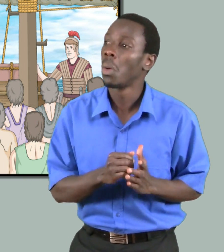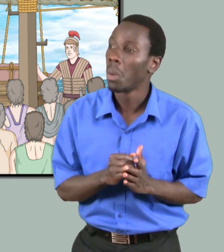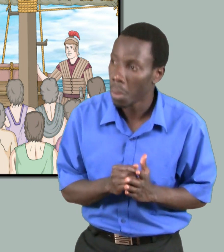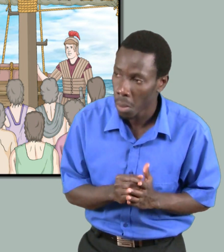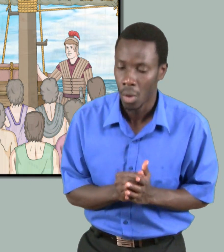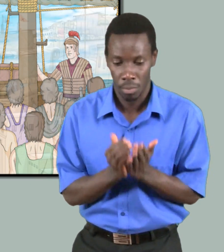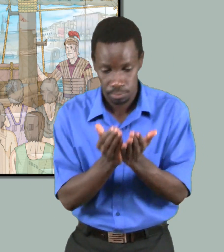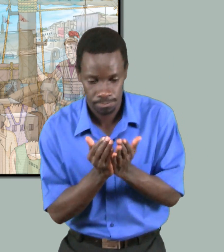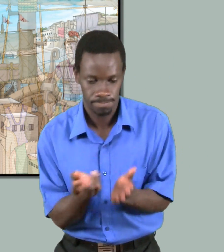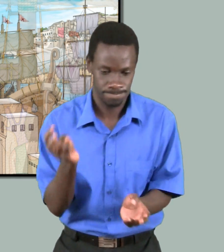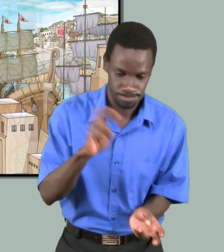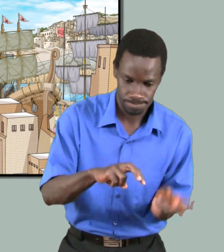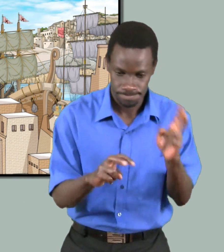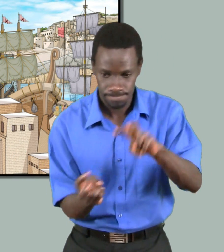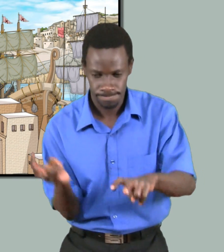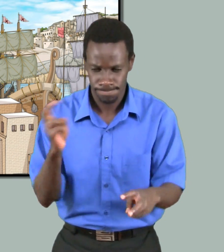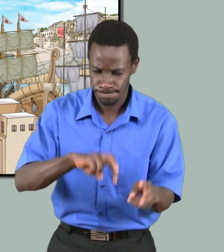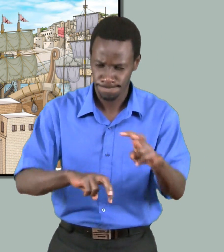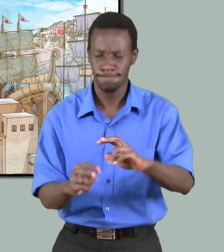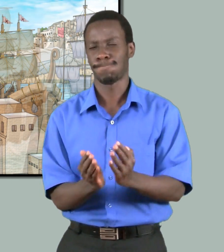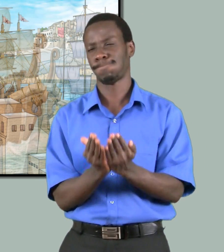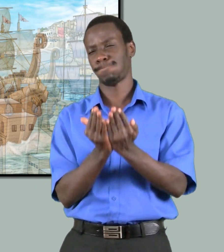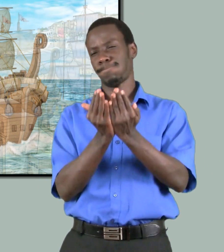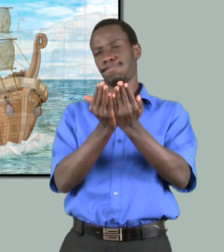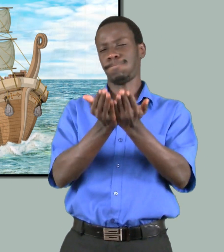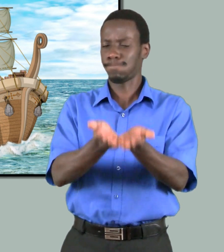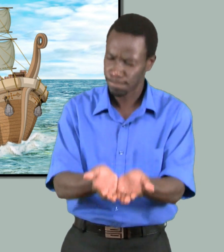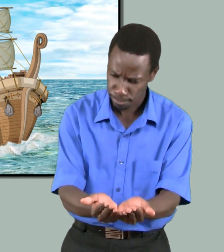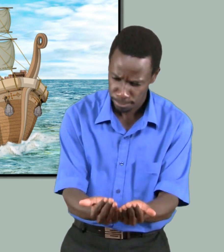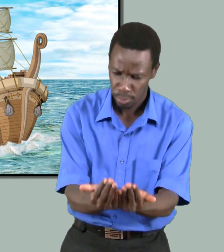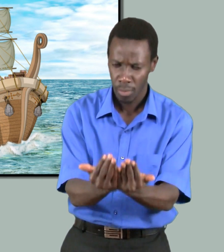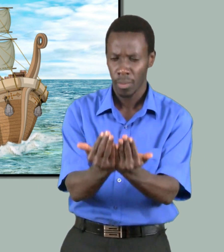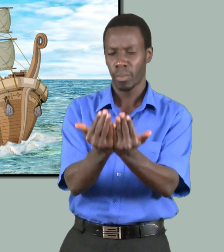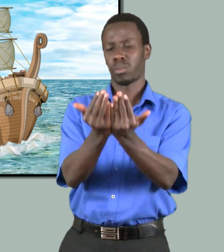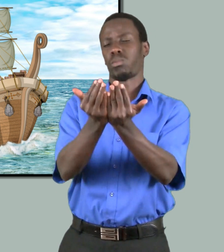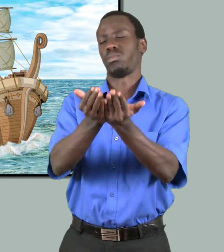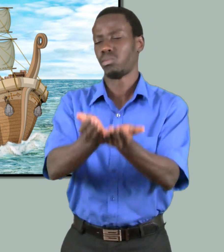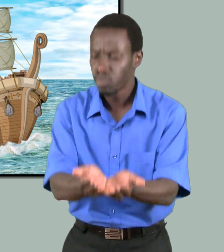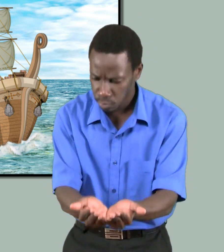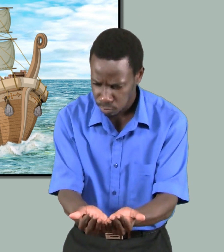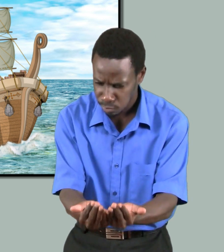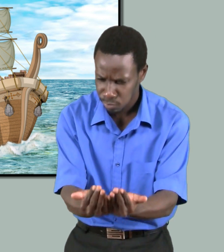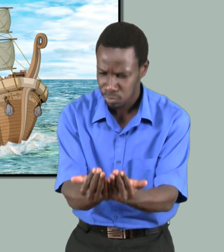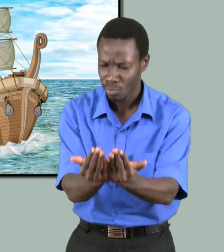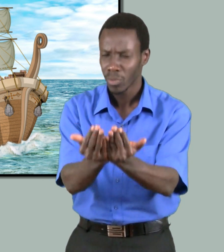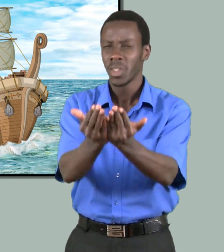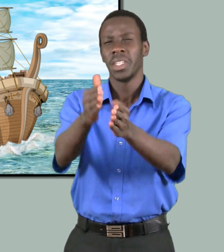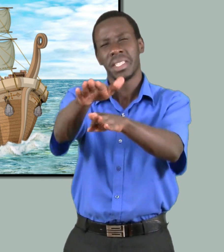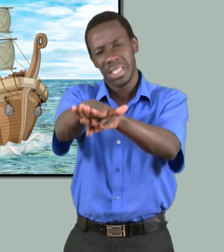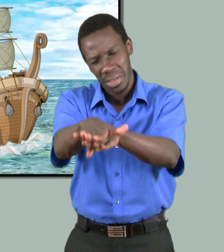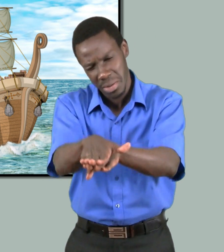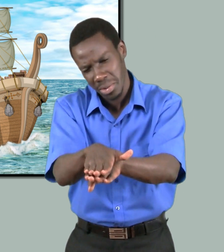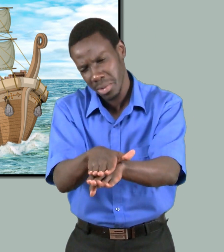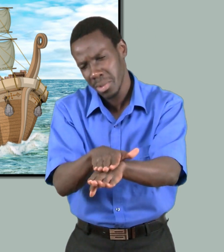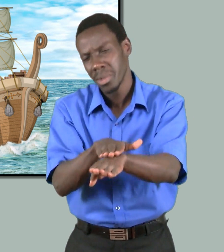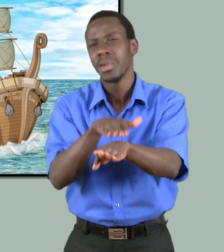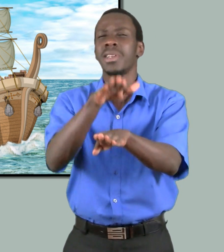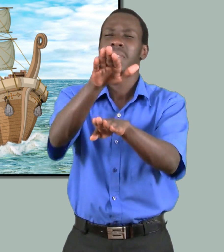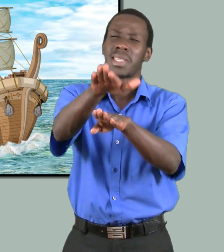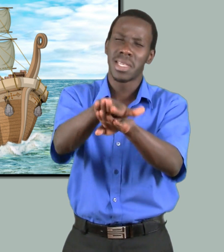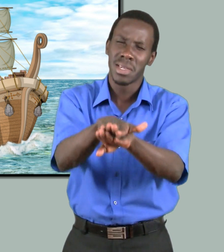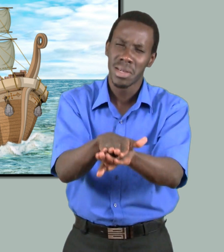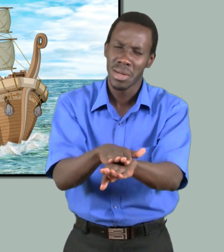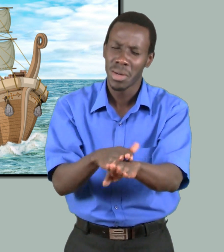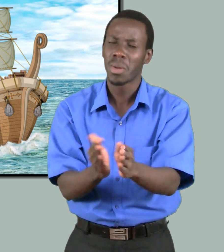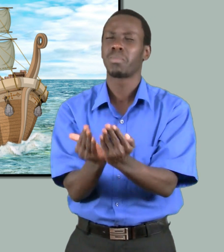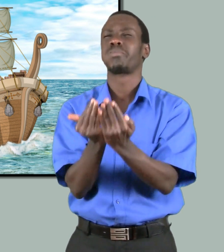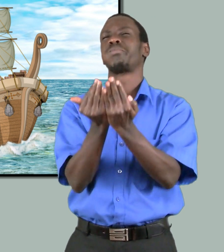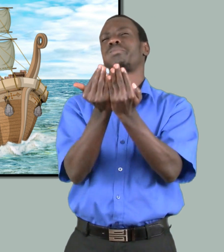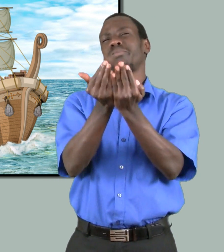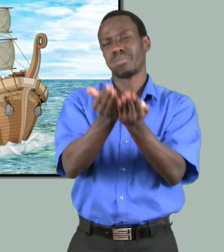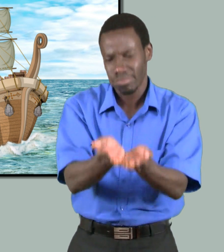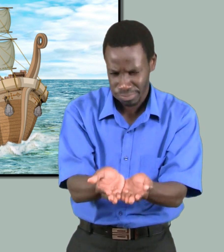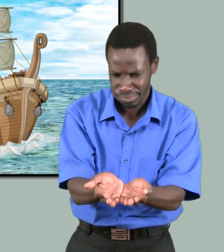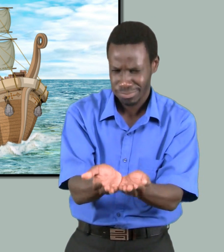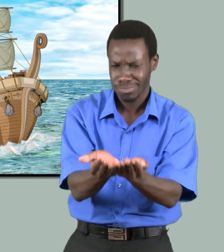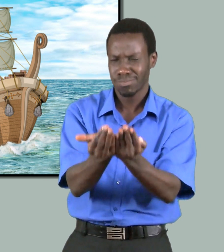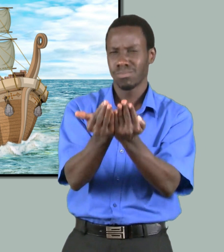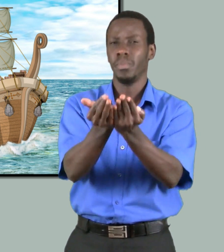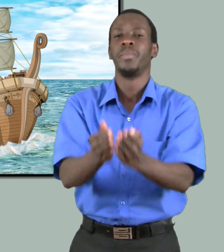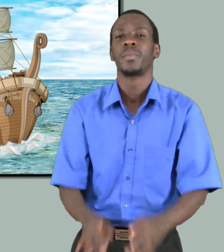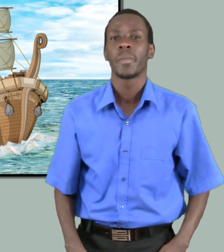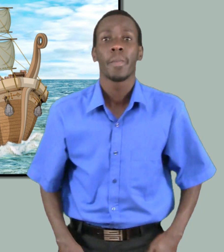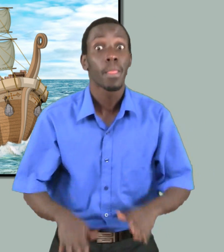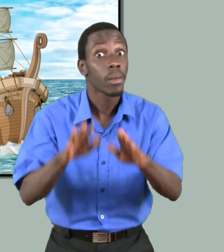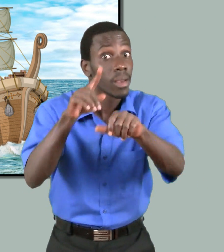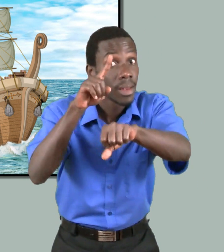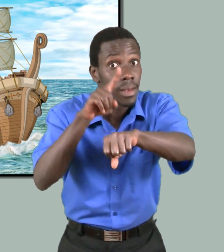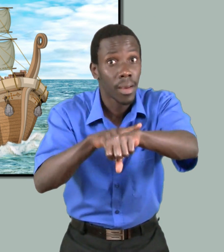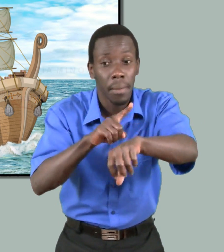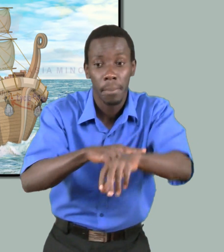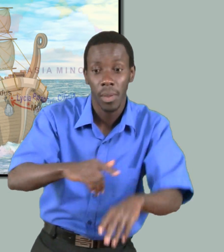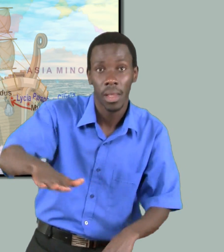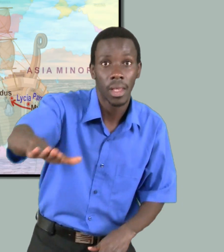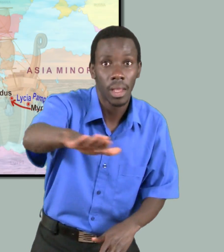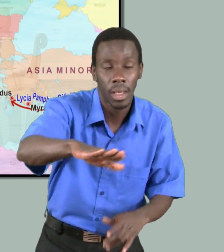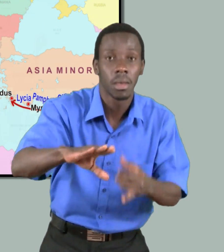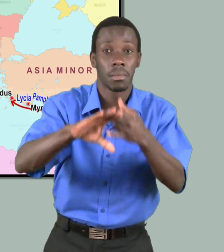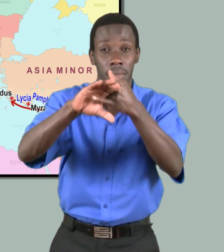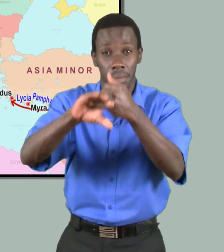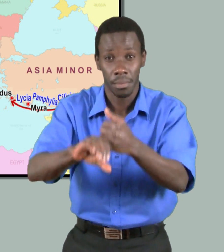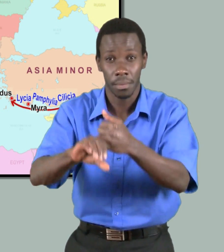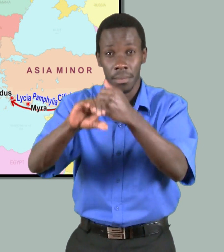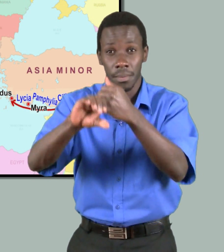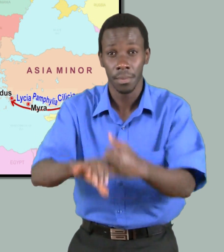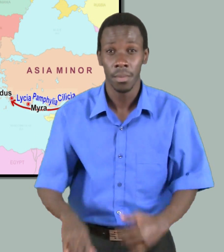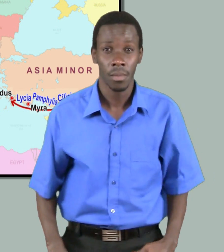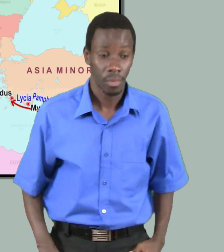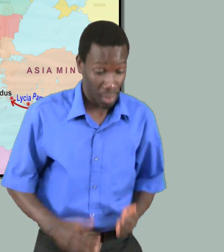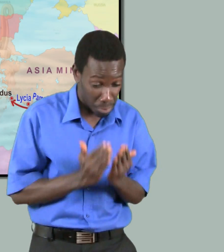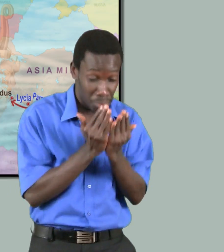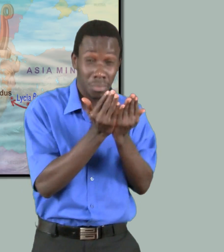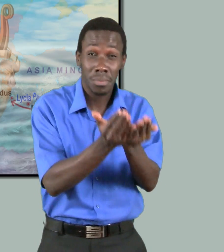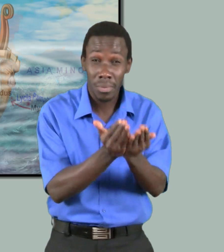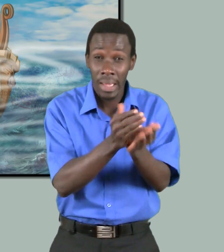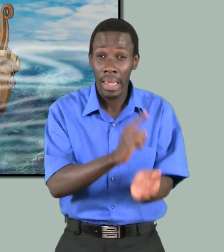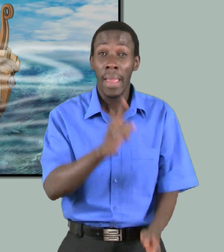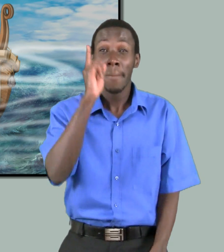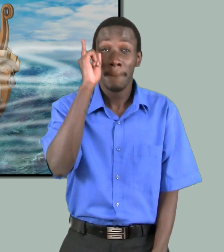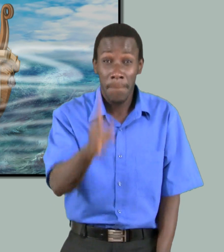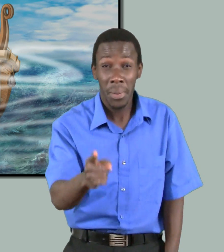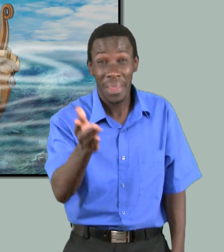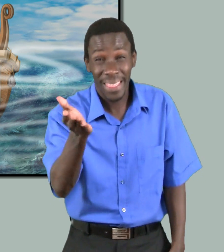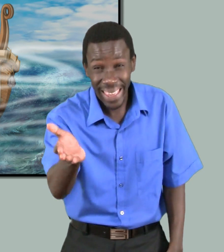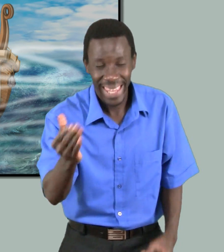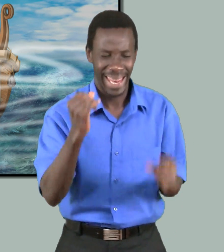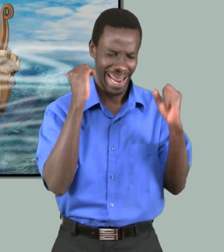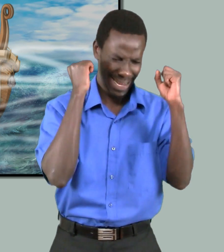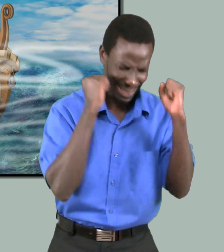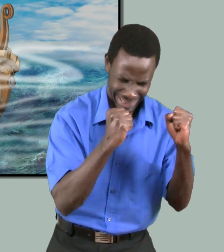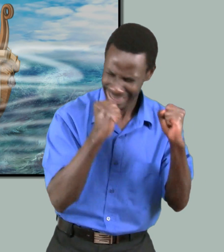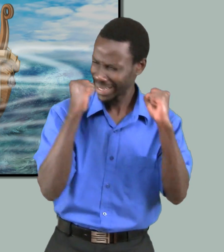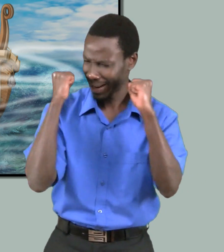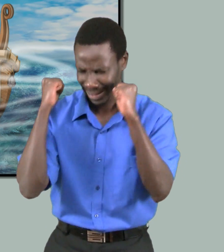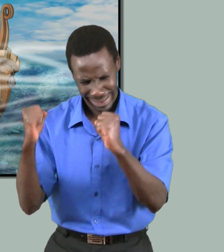After sailing slowly for many days, we arrived off Cnidus.